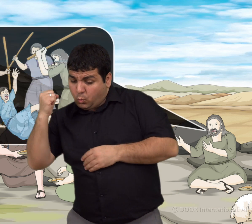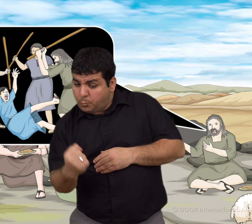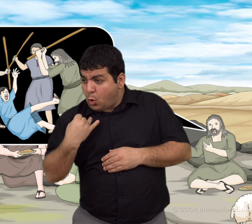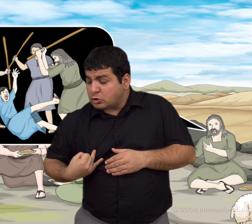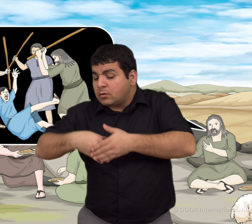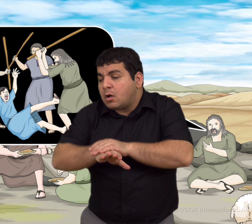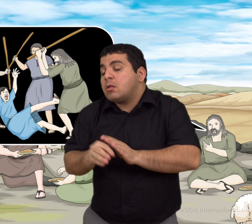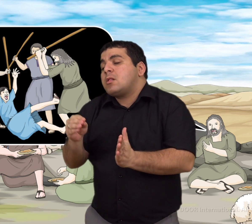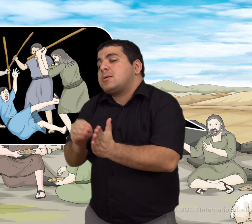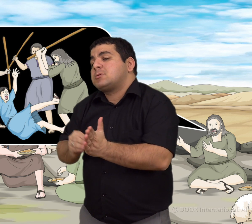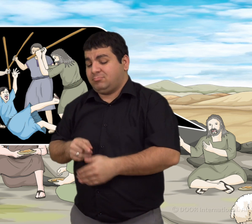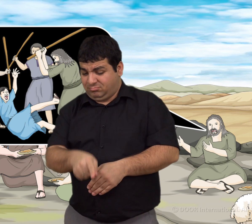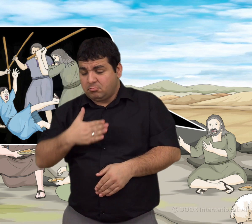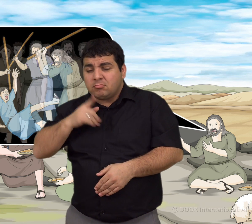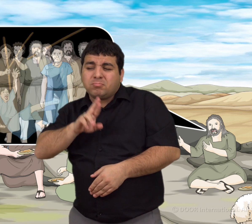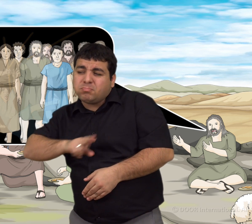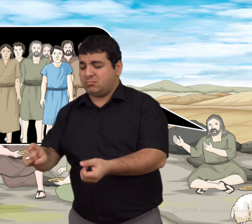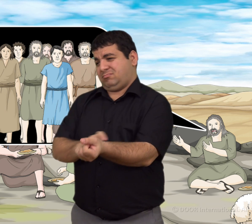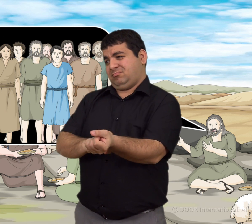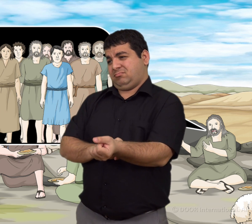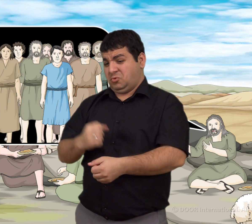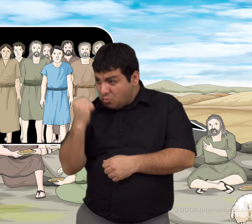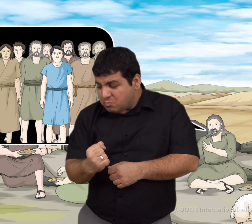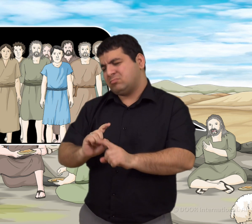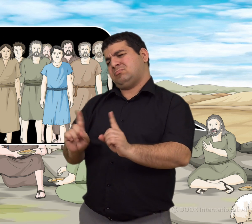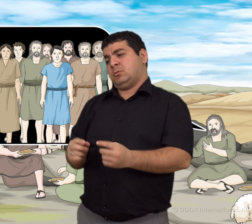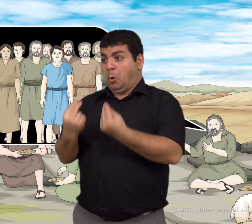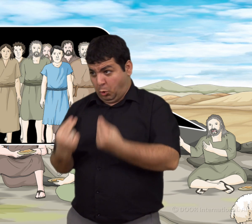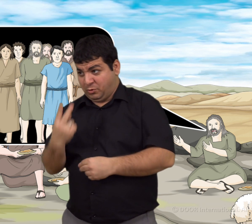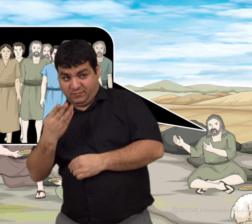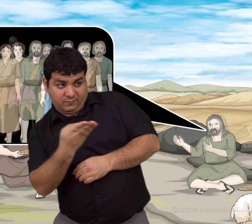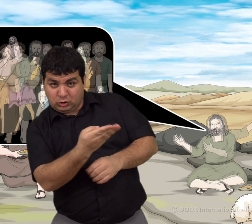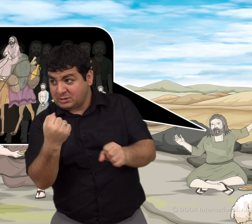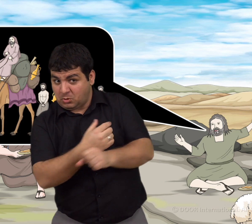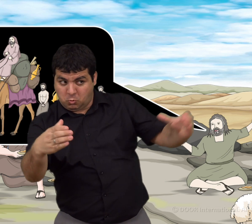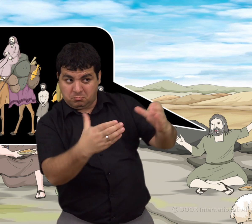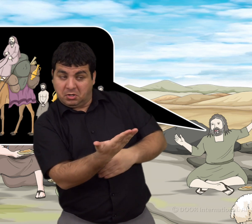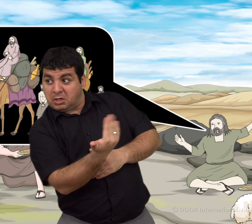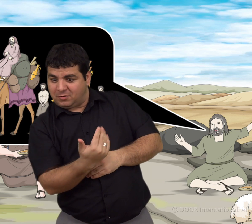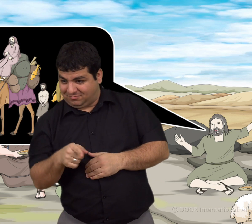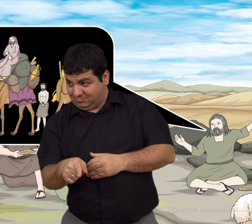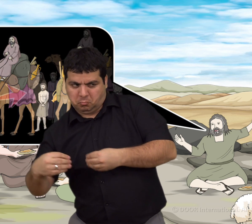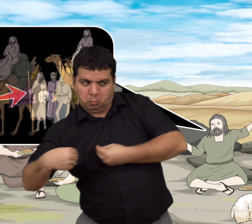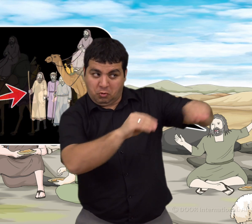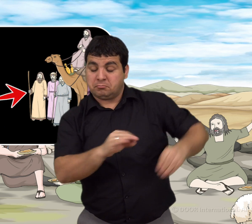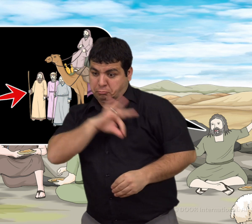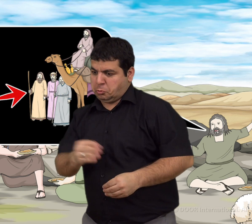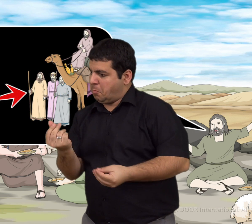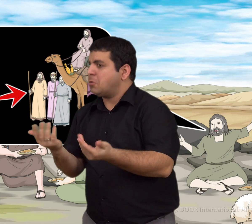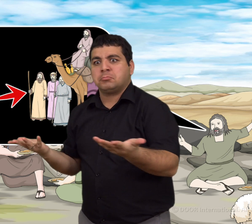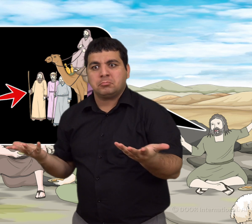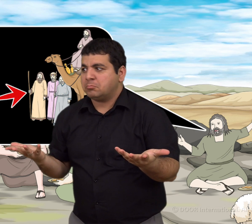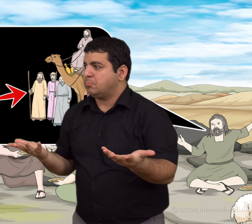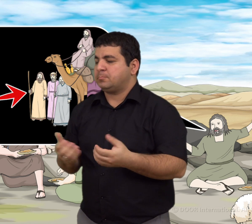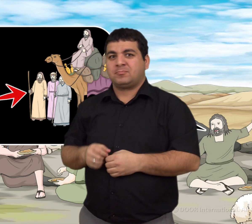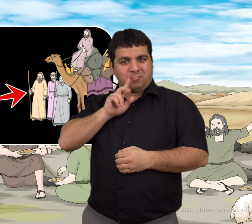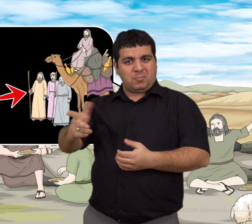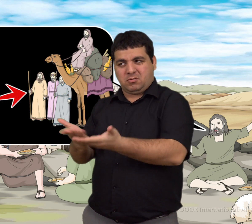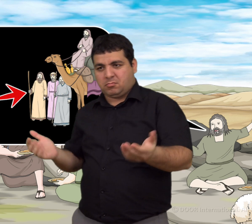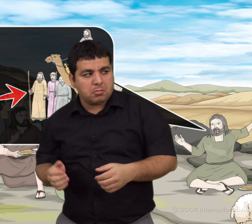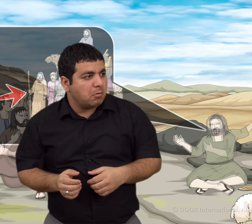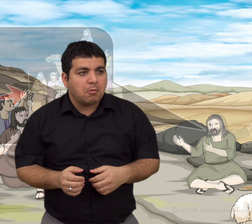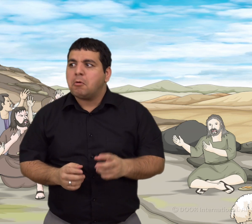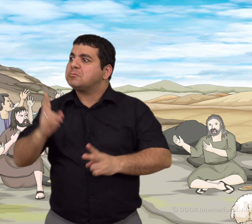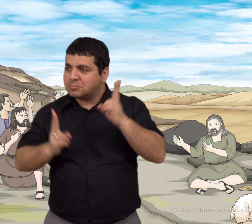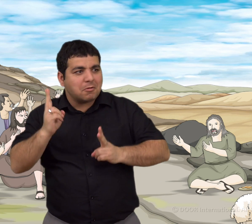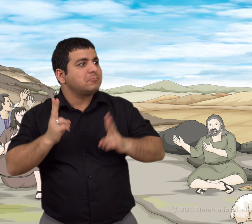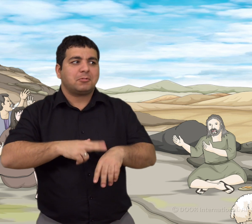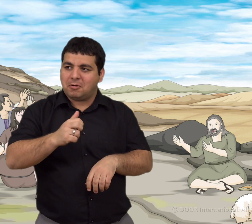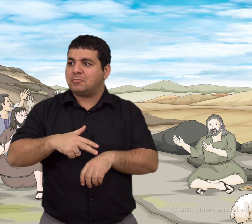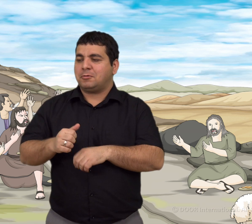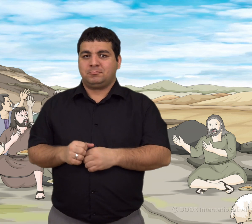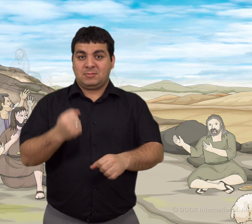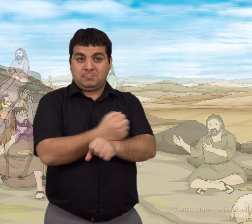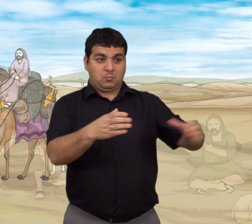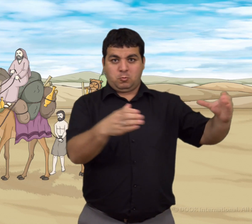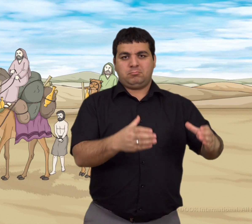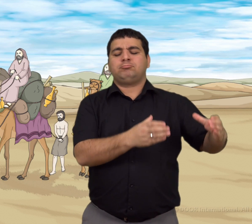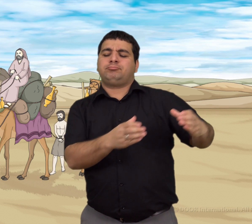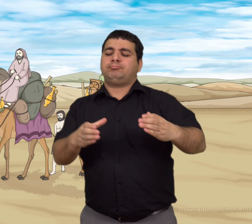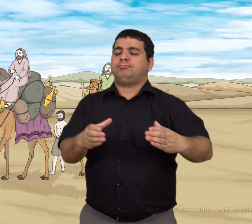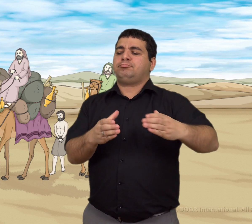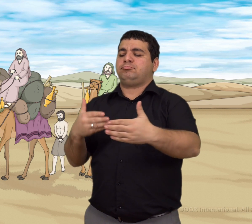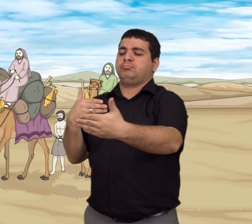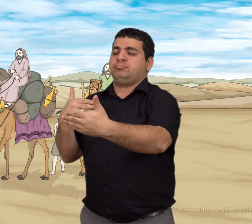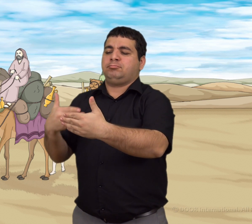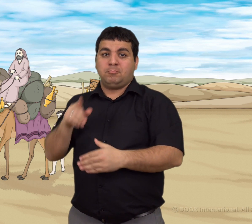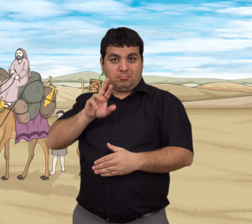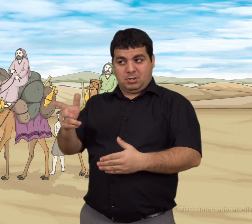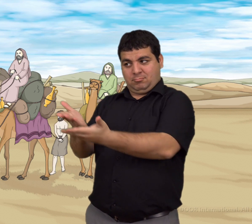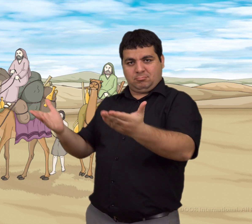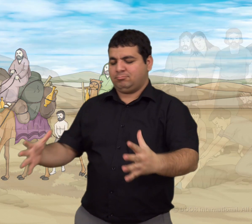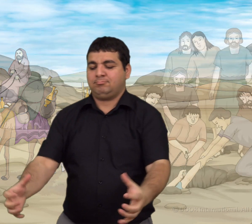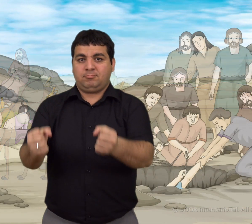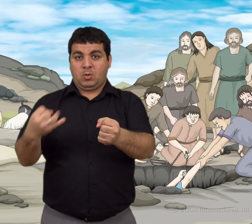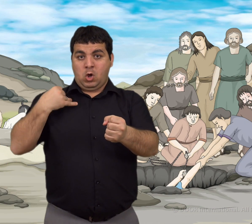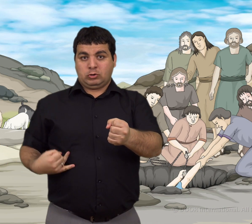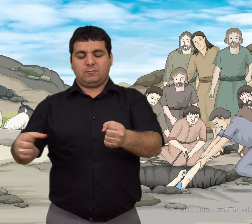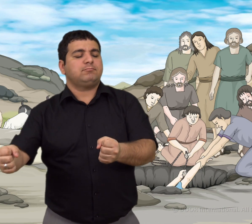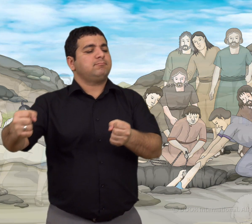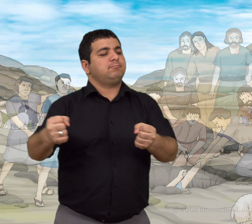Come, let us sell him to the Ishmaelites and not lay a hand on him; for he is our brother, our own flesh.”